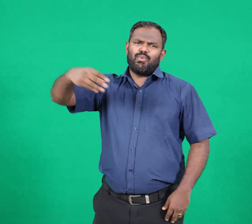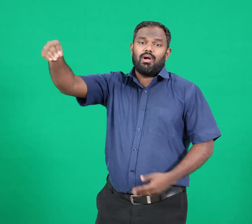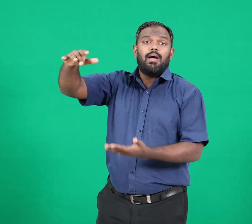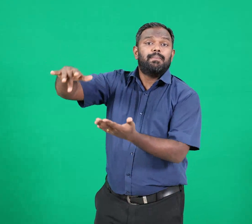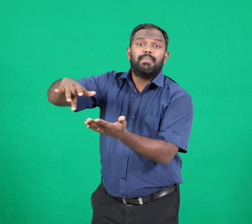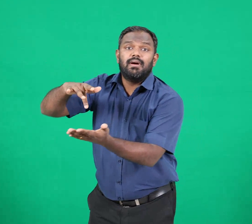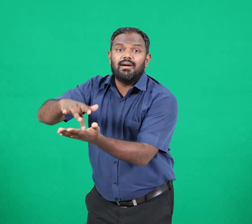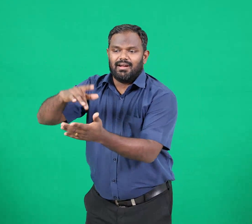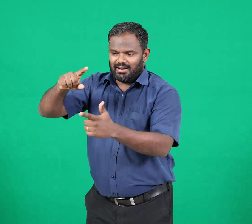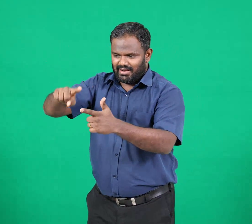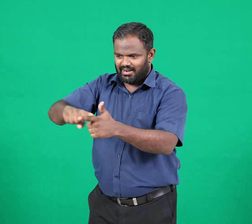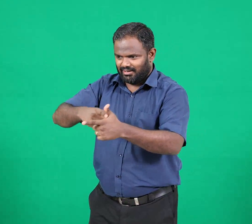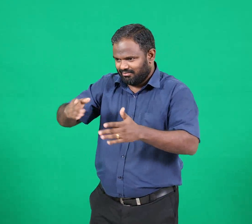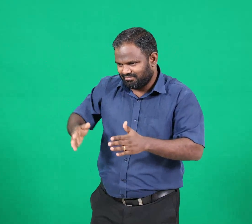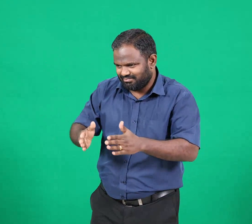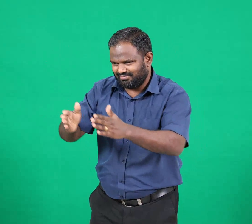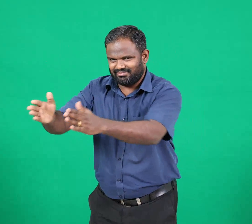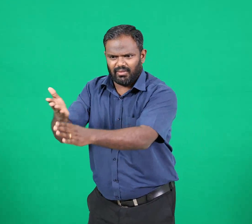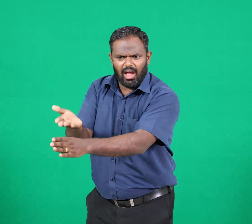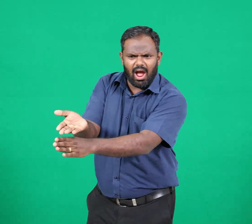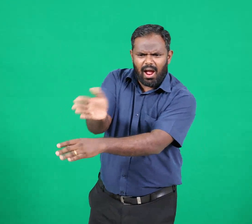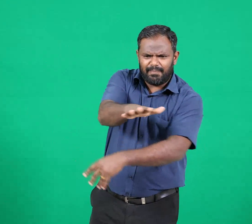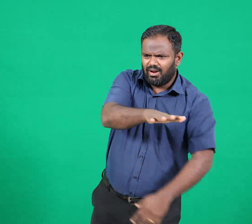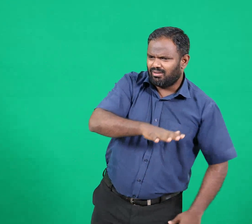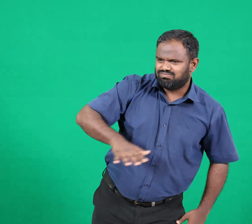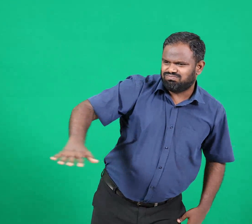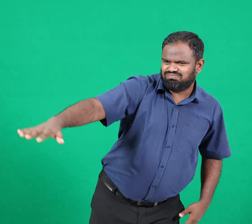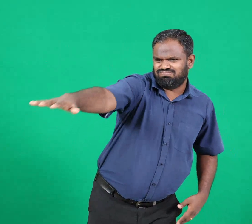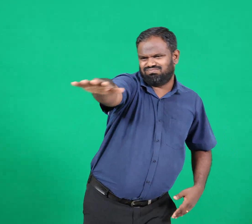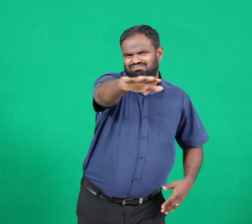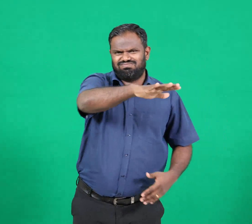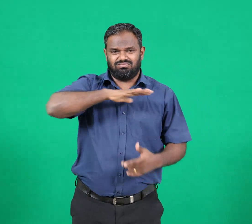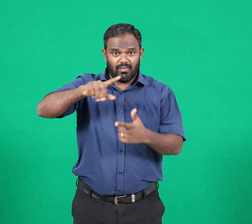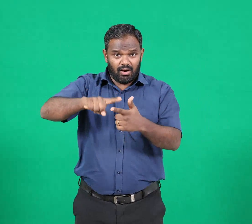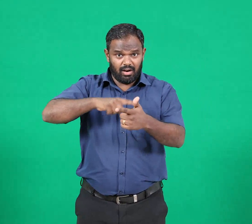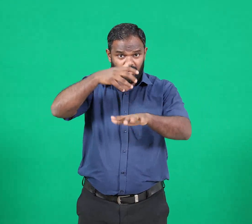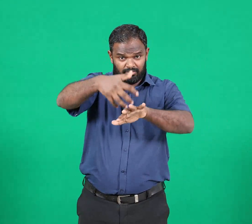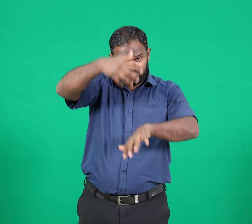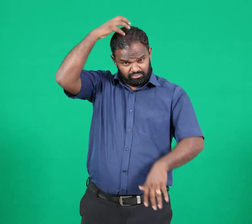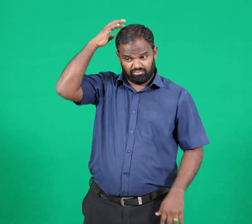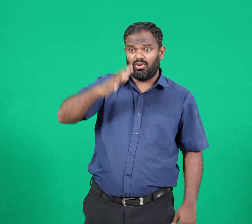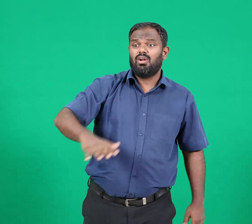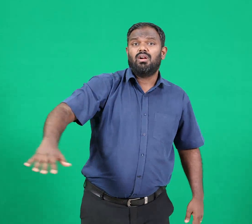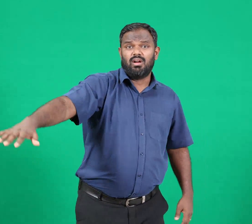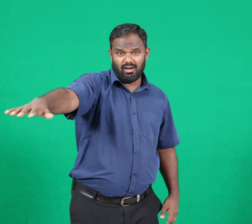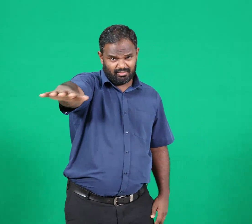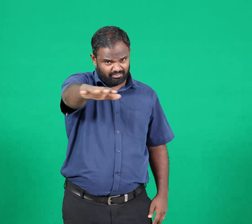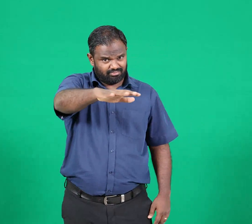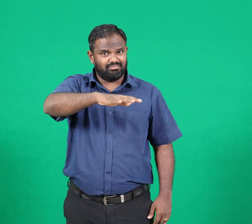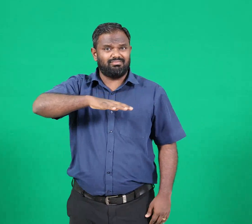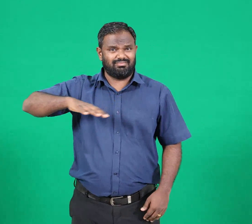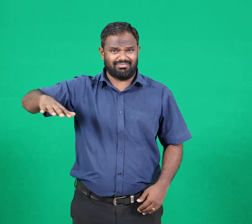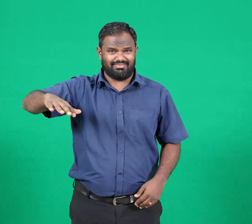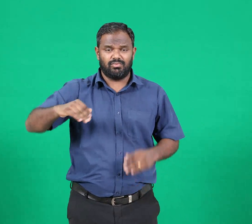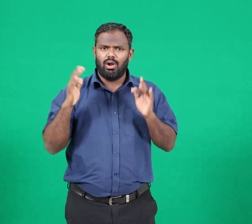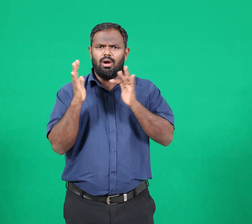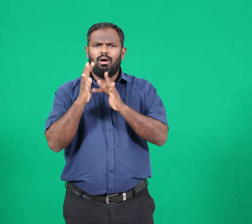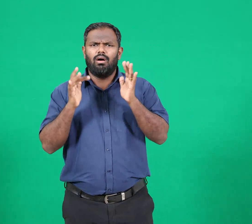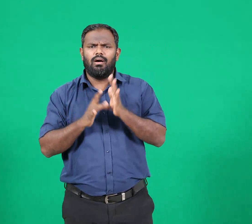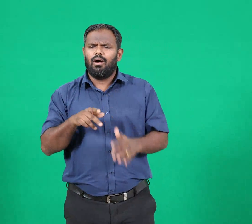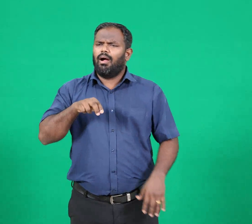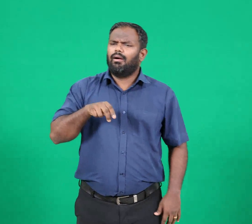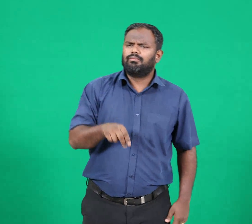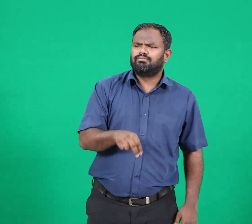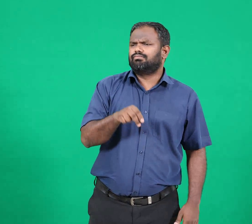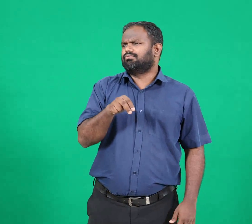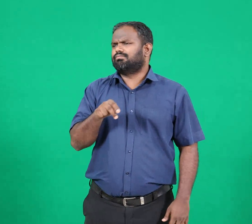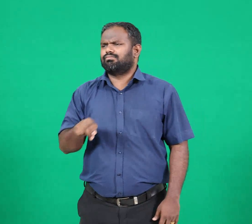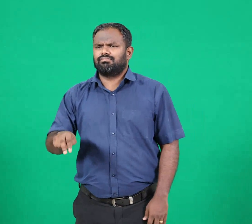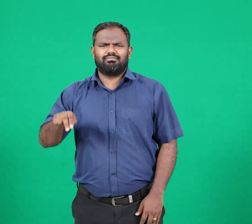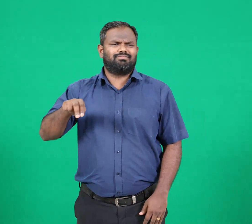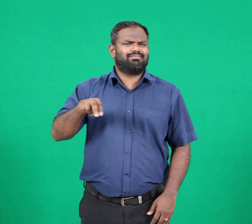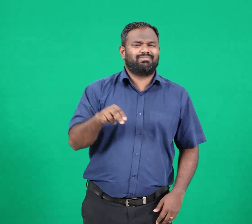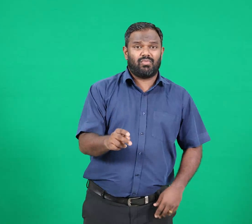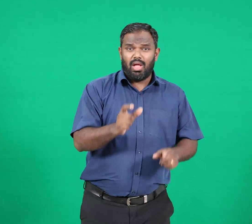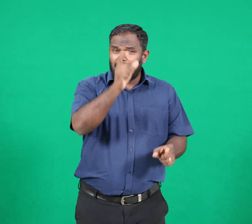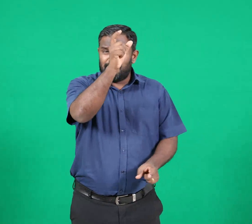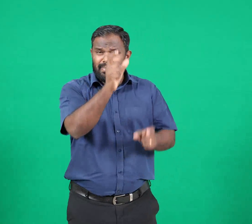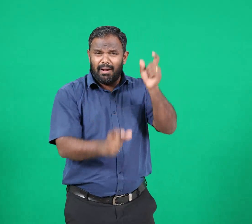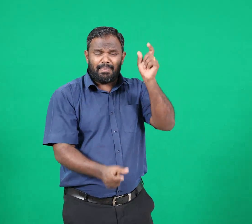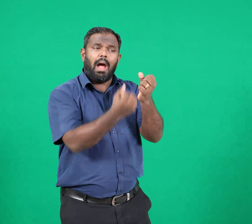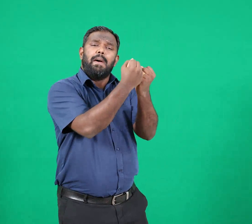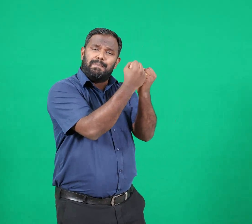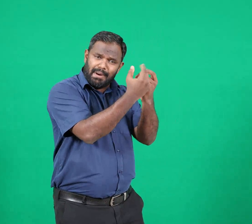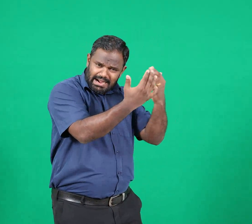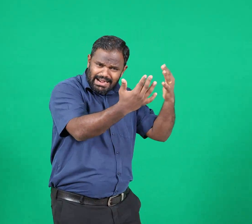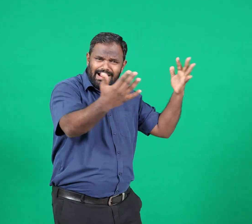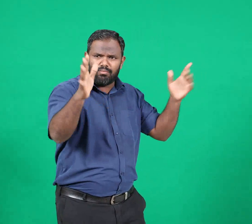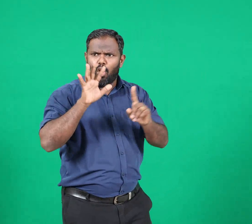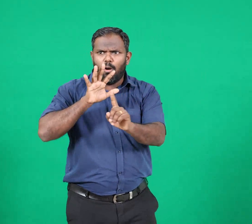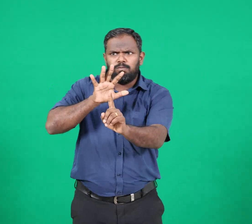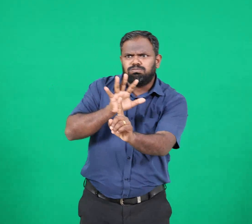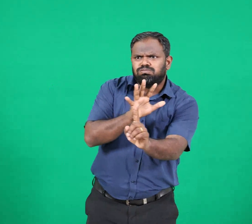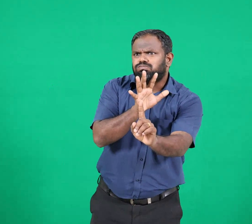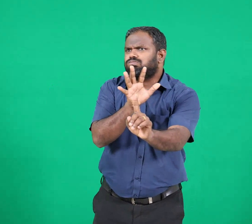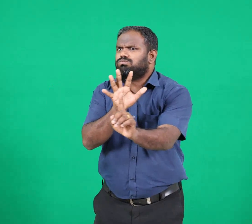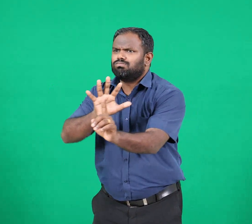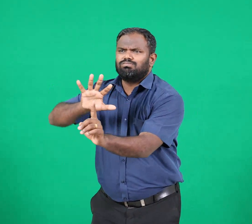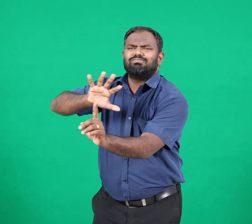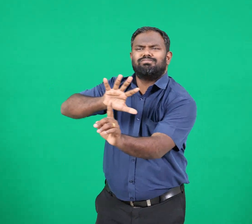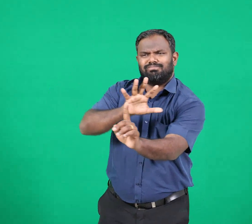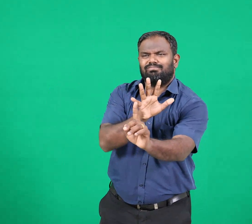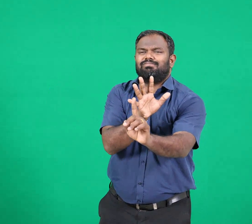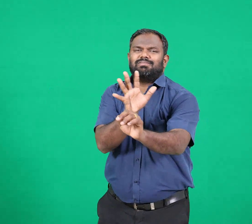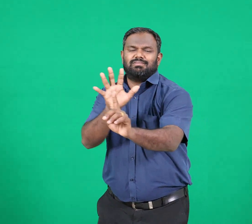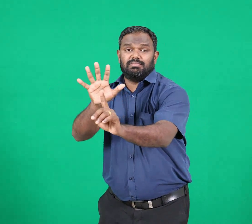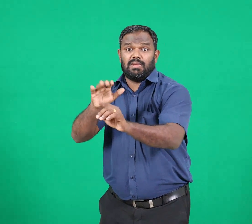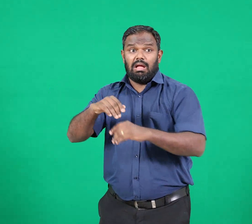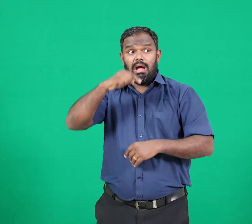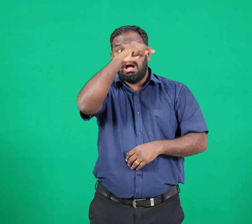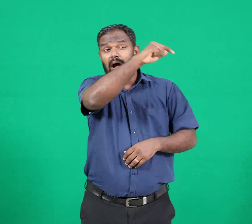Large crowds followed Him, and He healed them there.